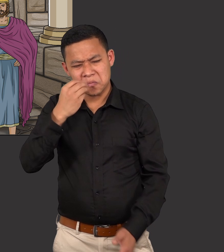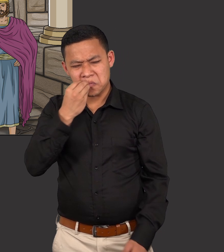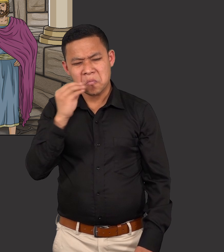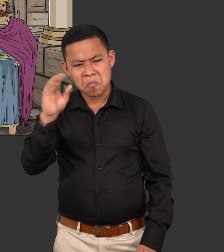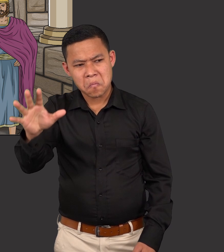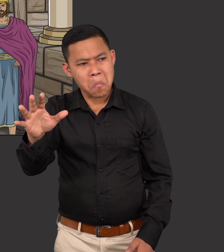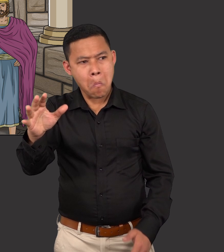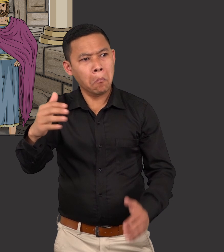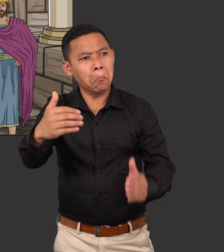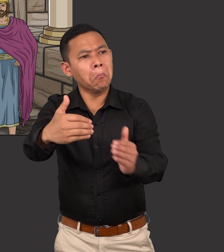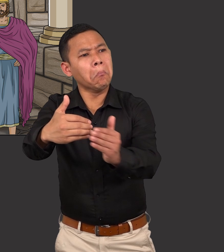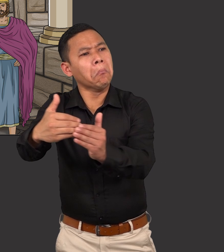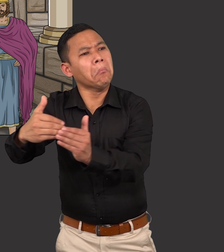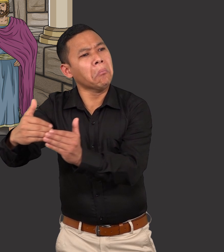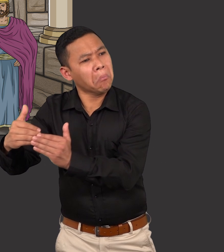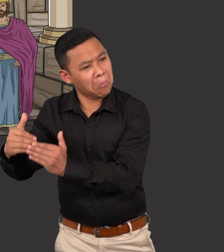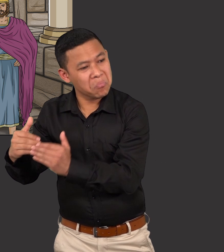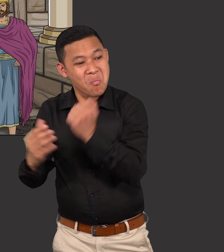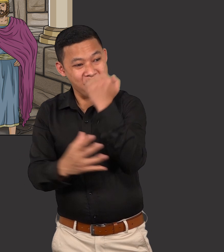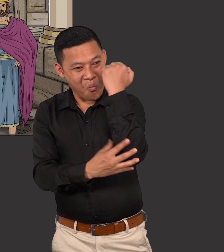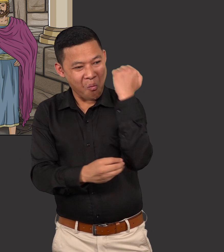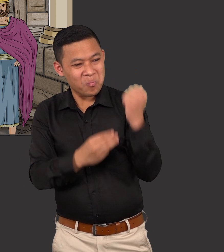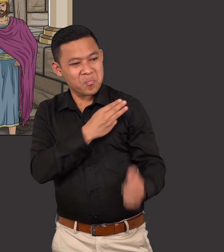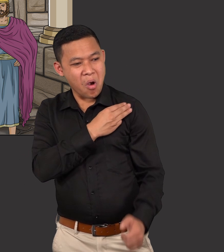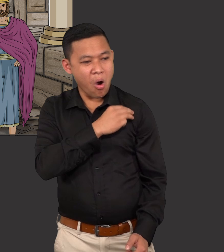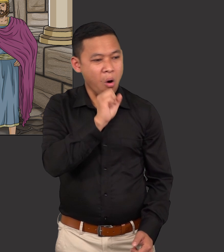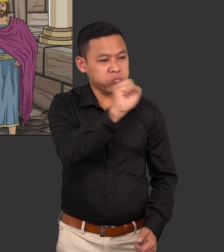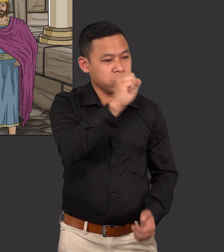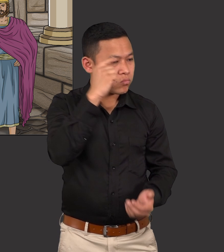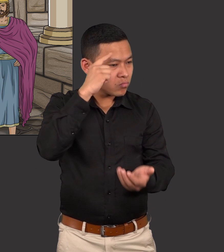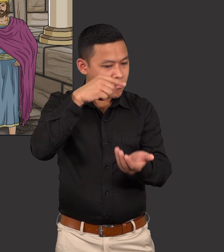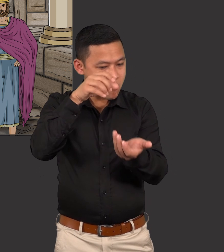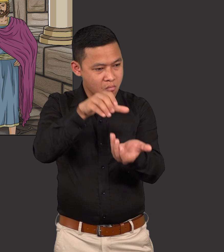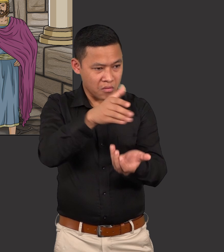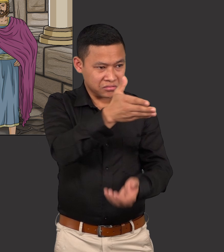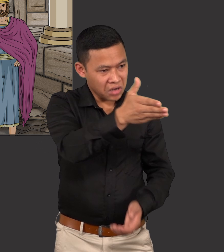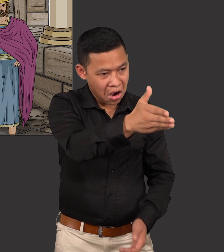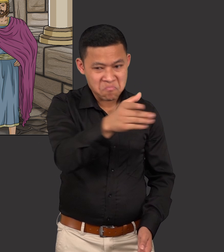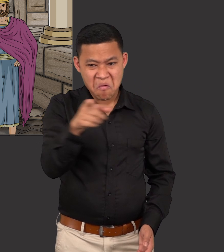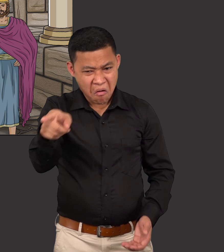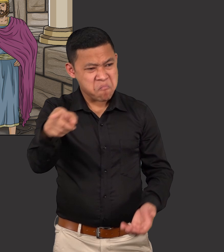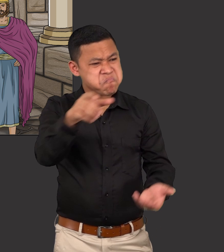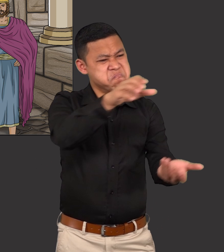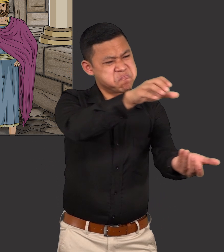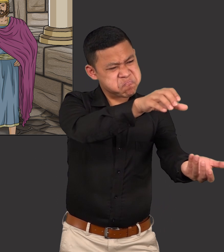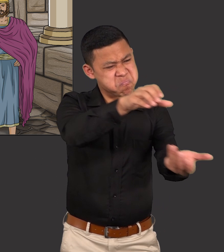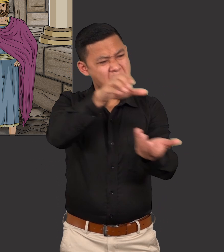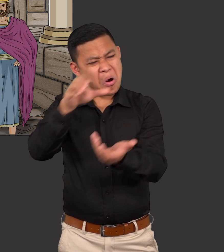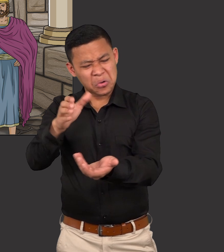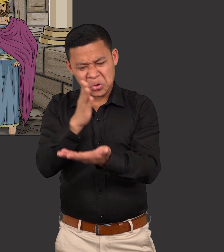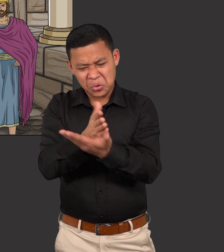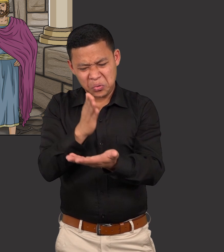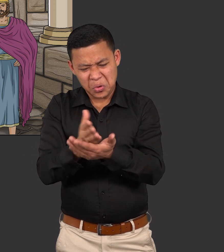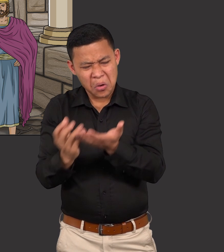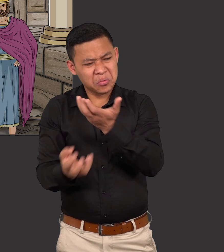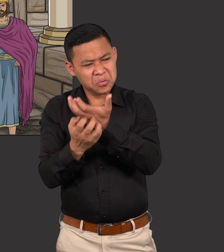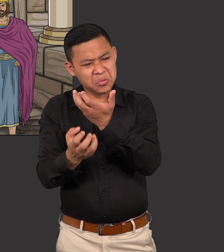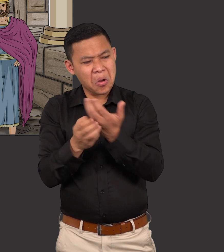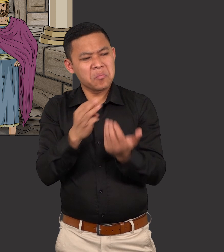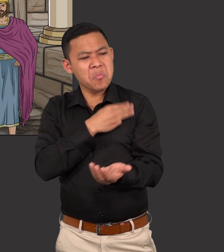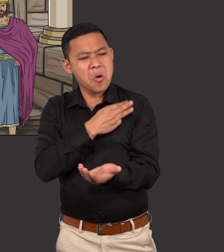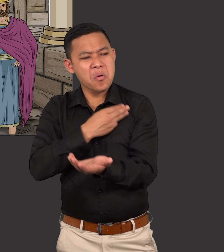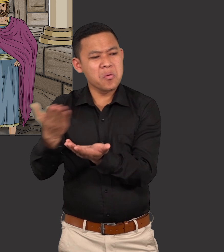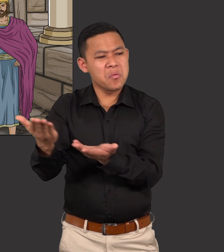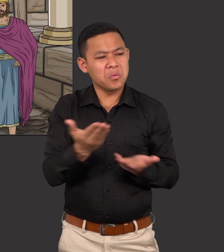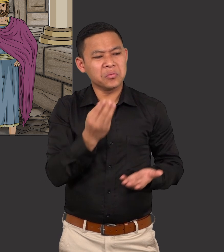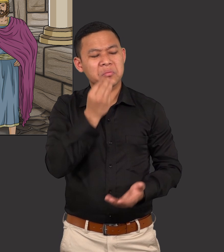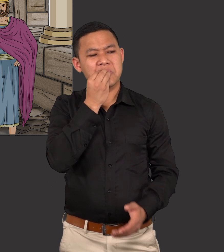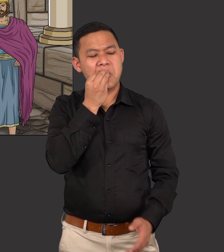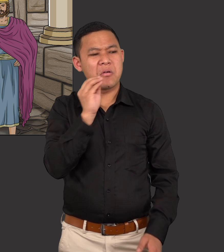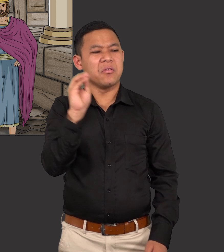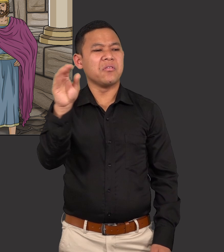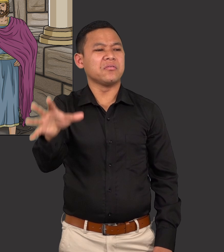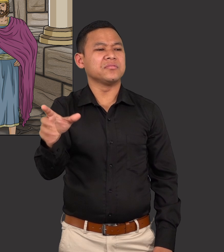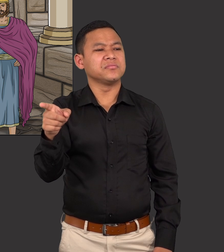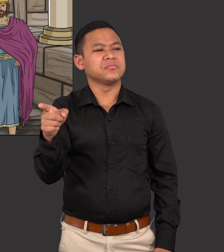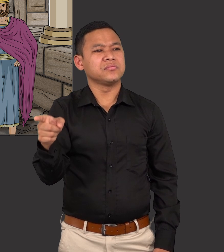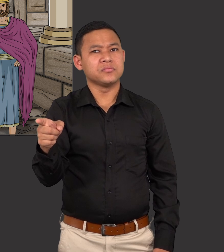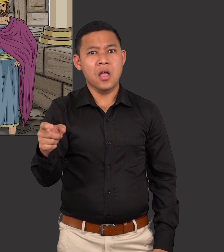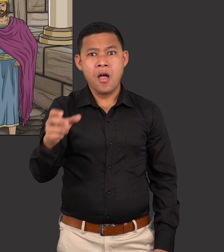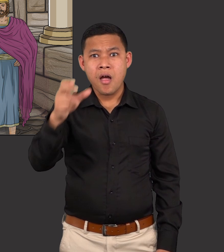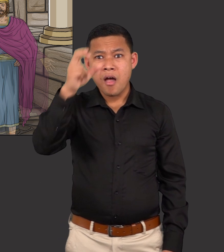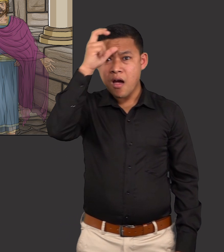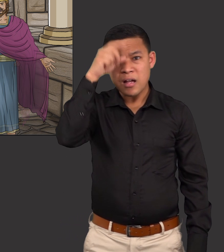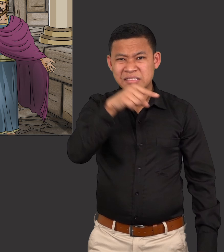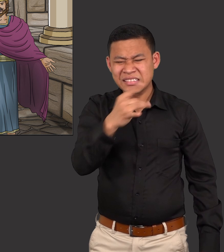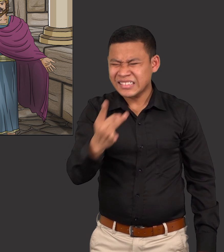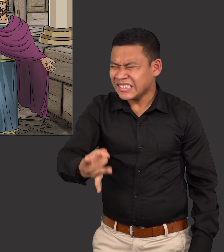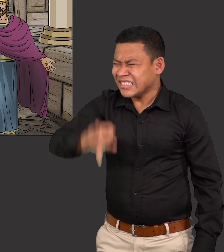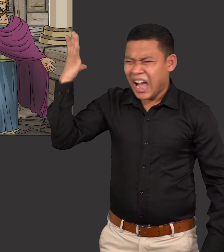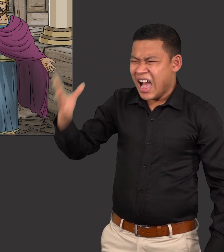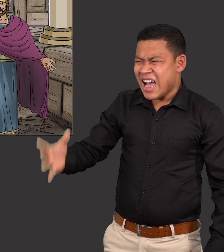Instead, he took the poor man’s lamb and prepared it for his guest.”